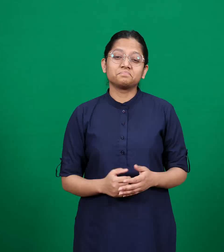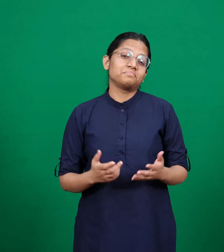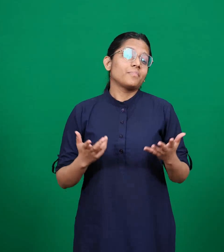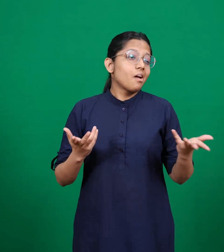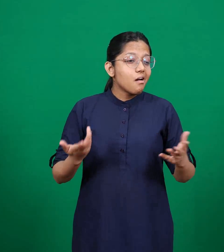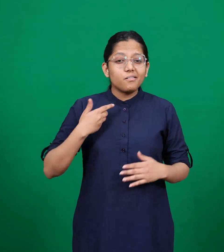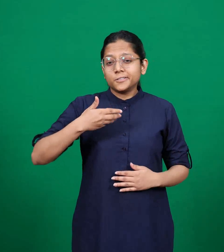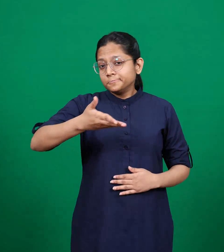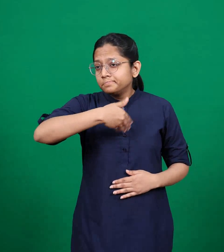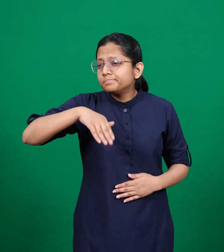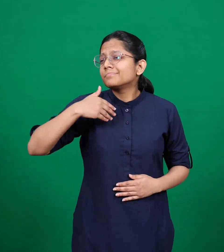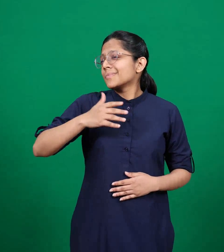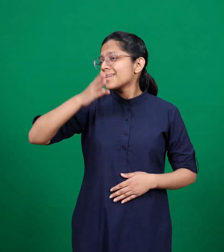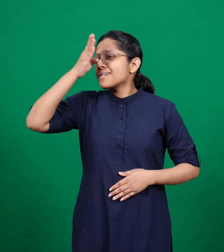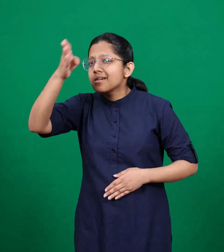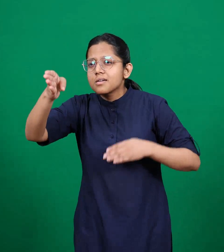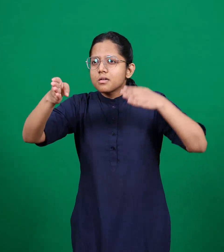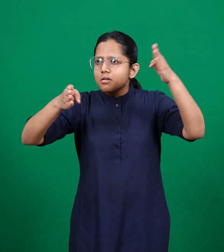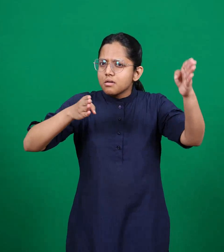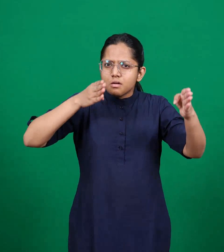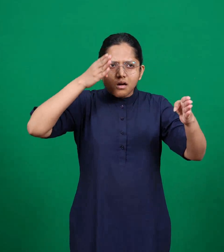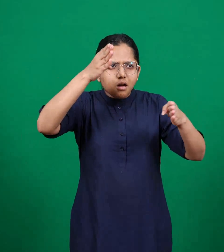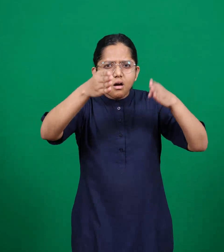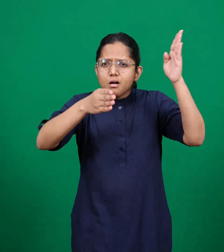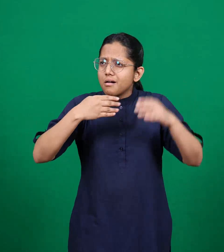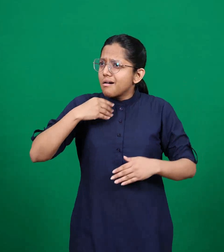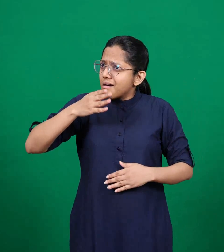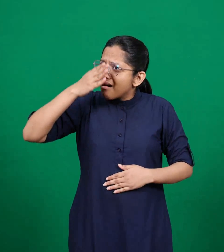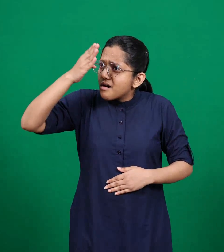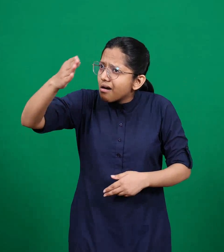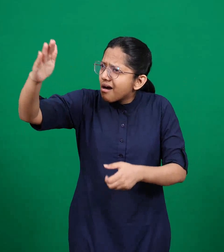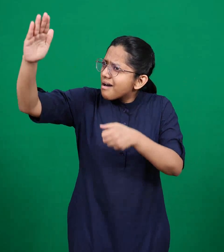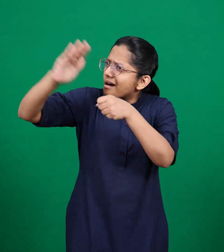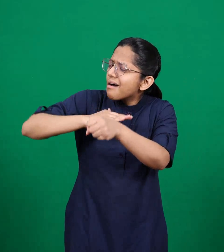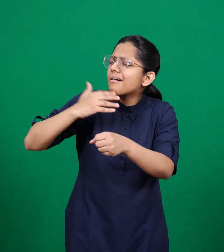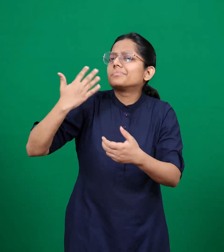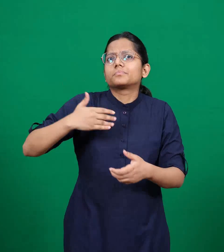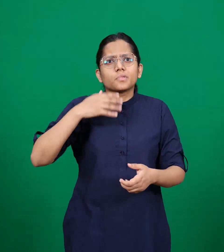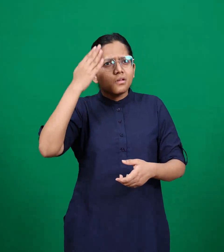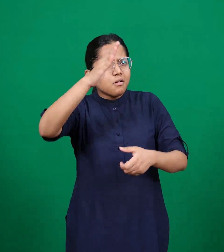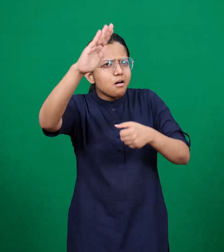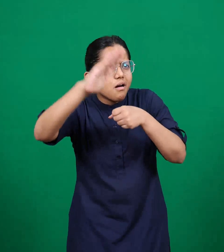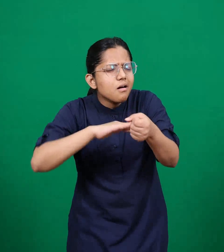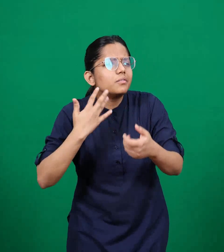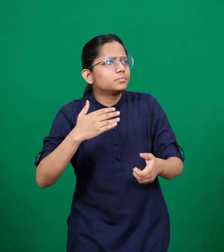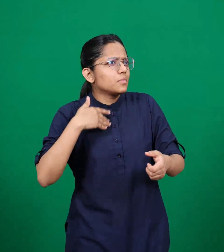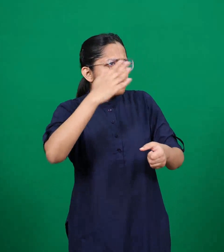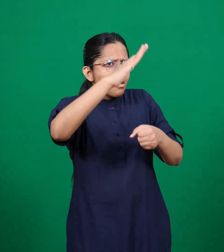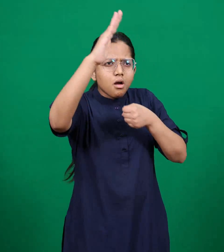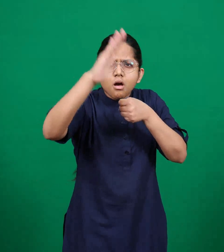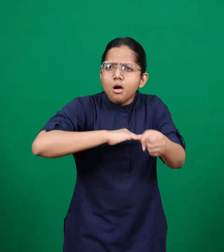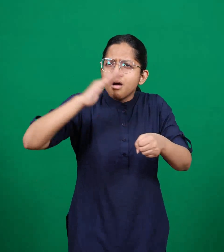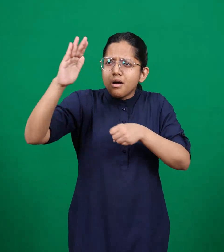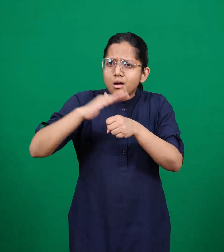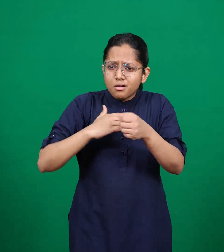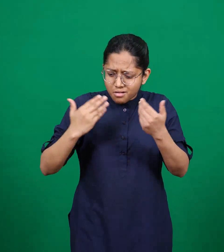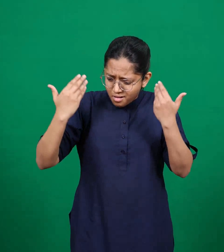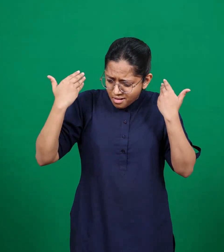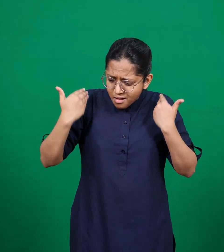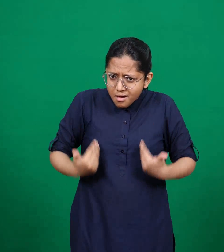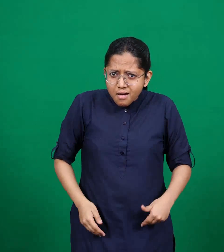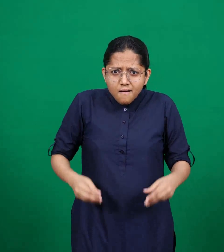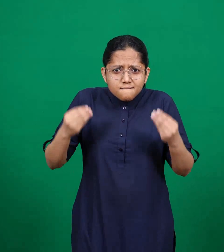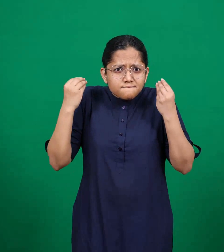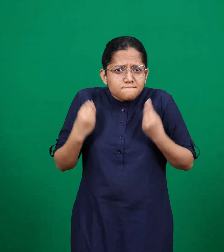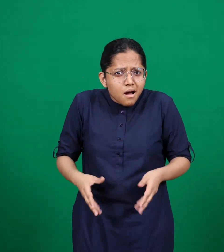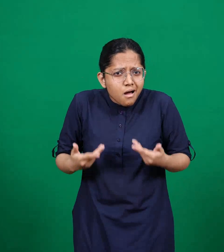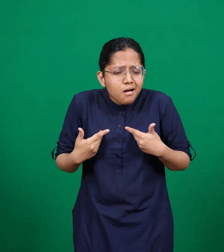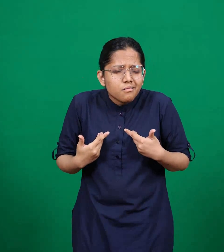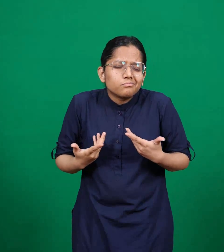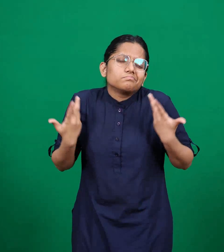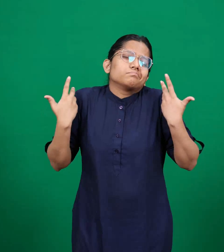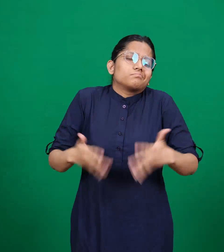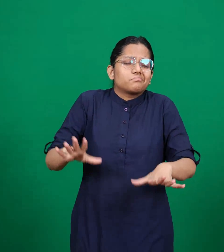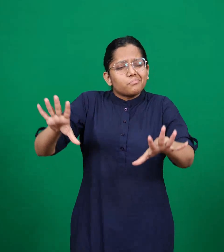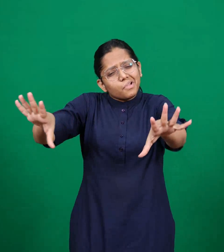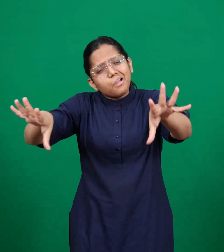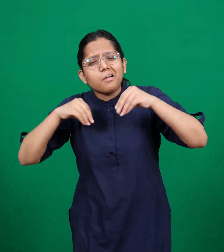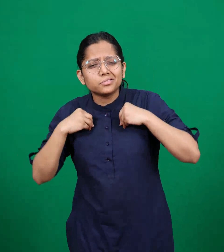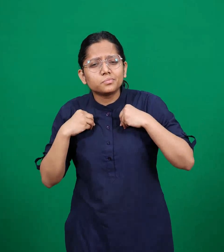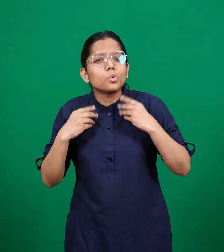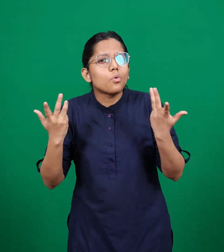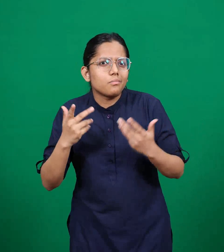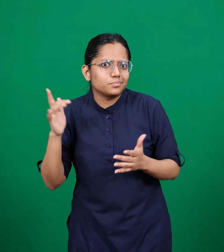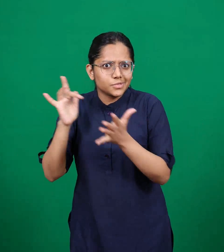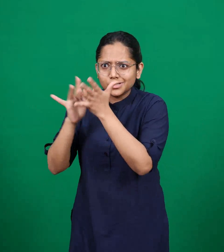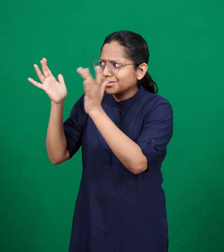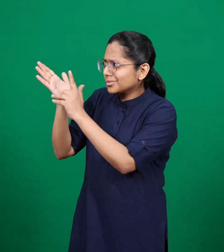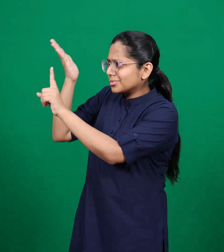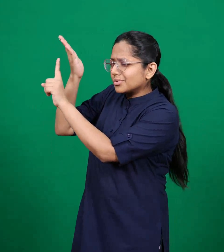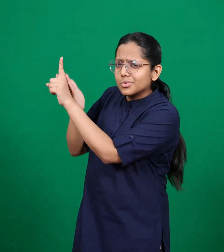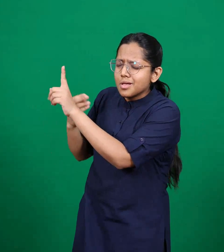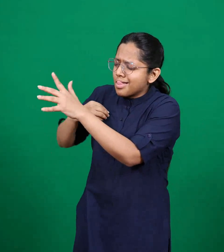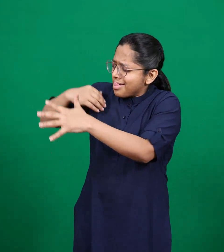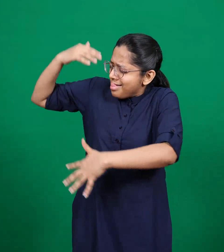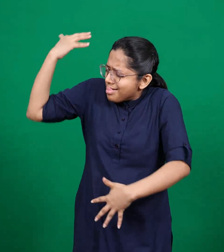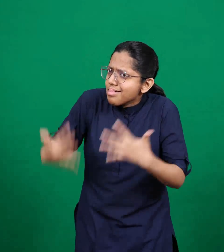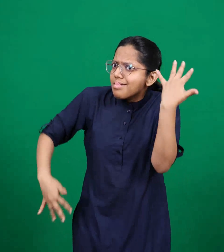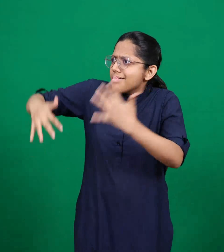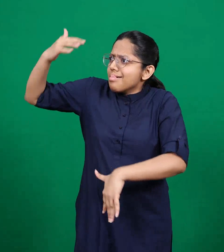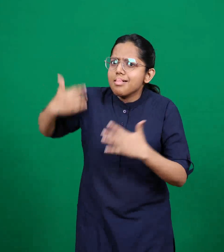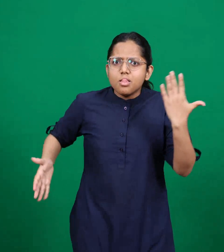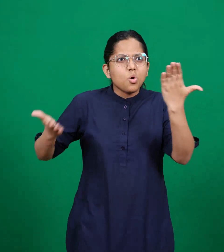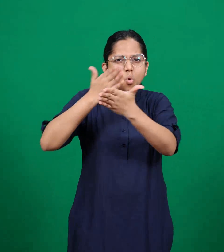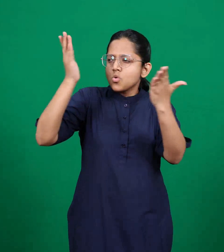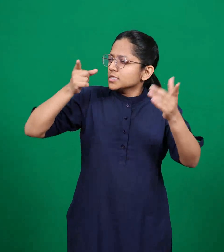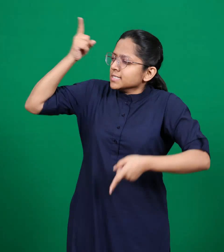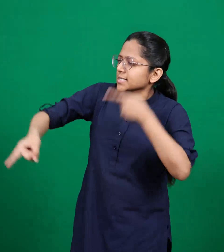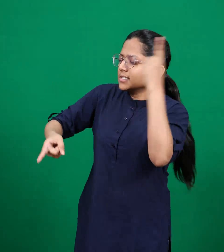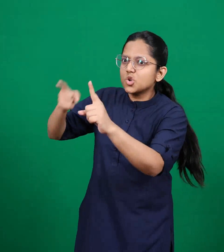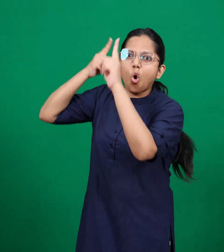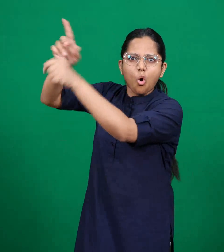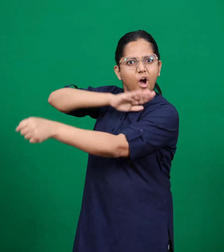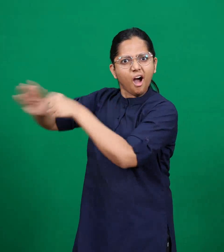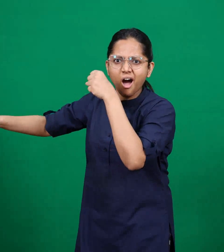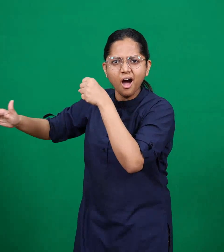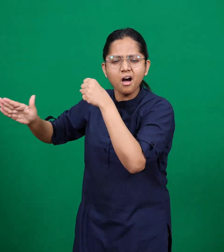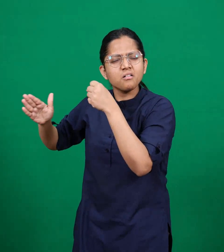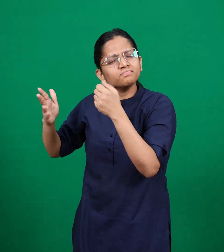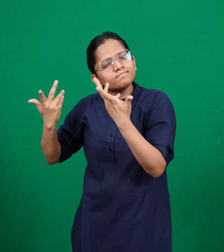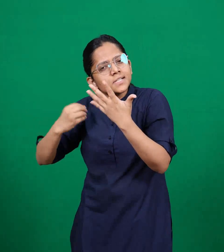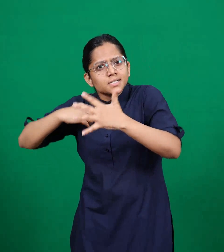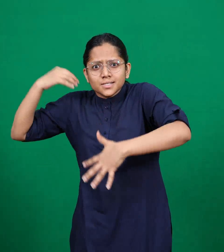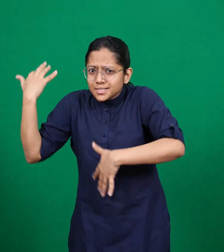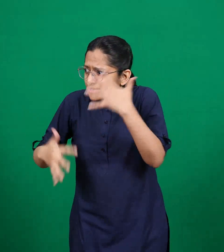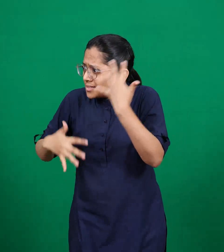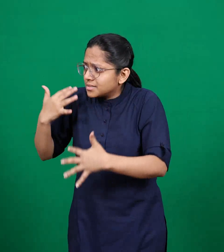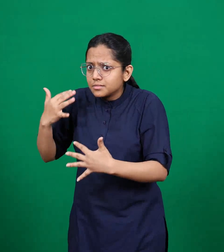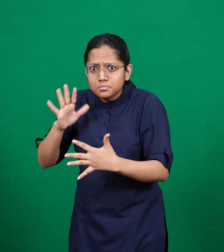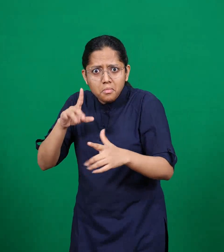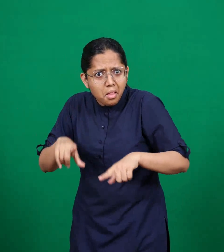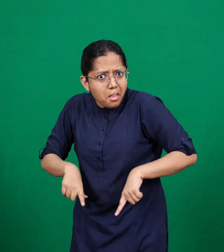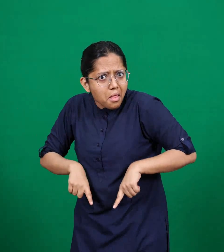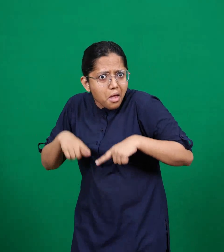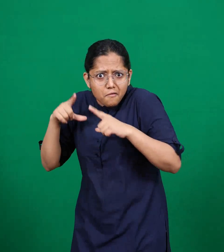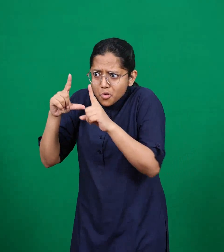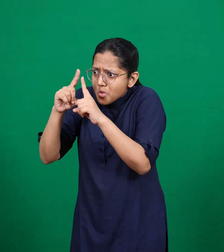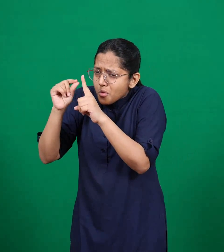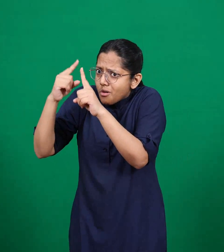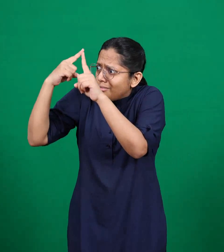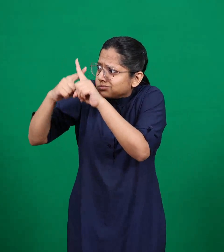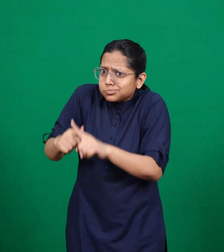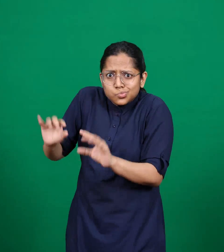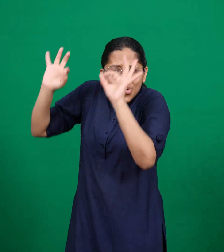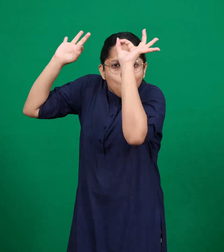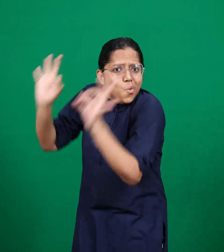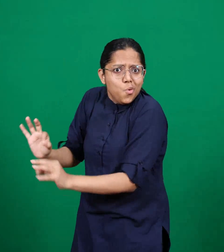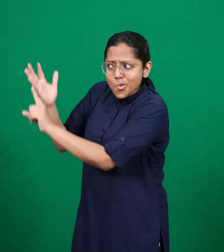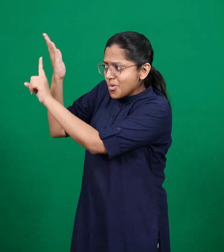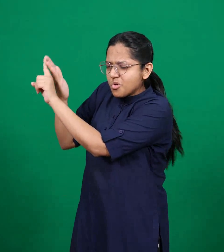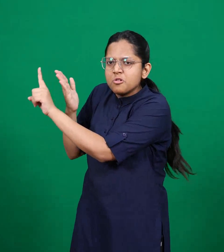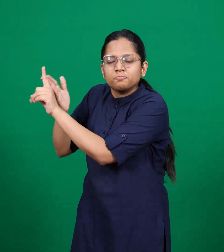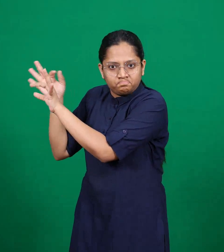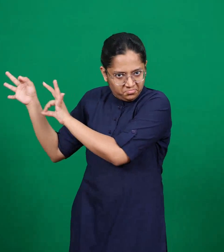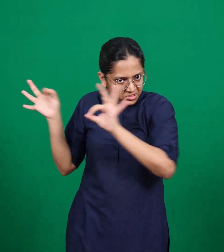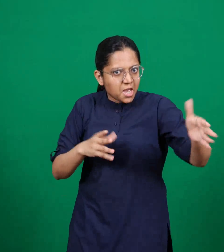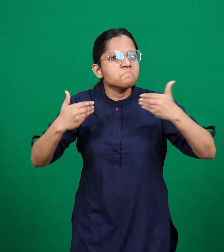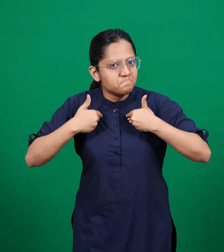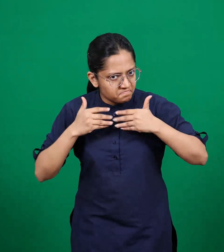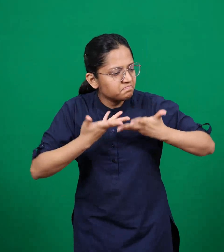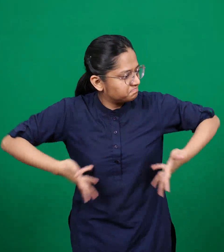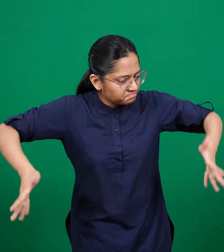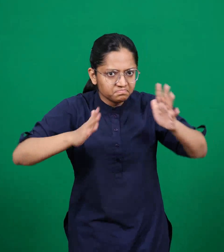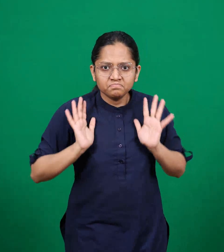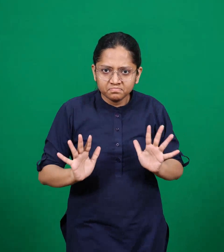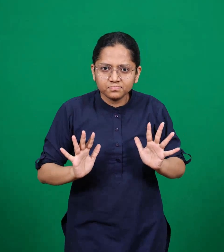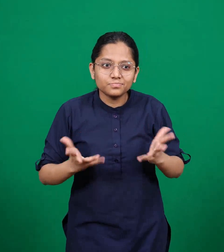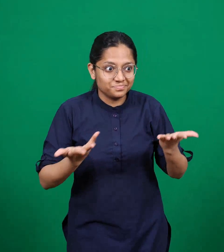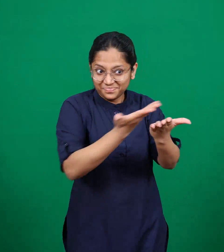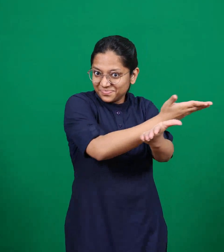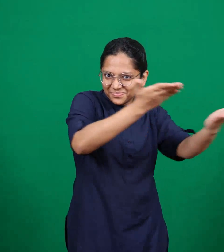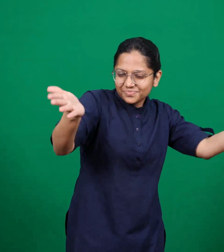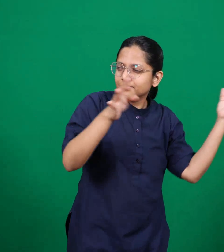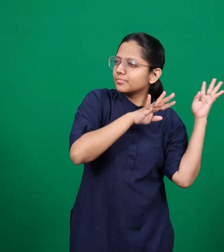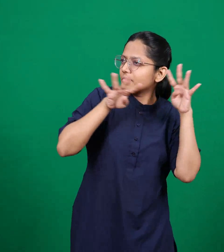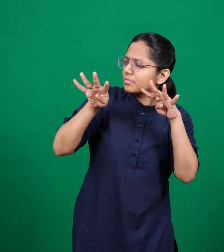We always carry around in our body the death of Jesus, so that the life of Jesus may also be revealed in our body.